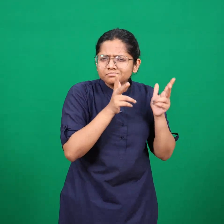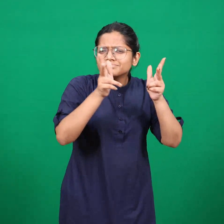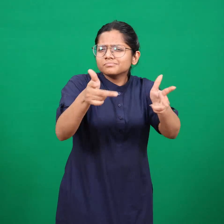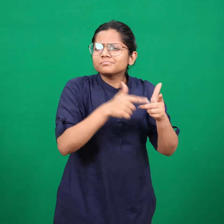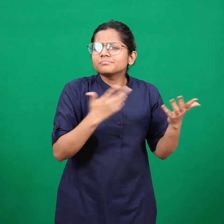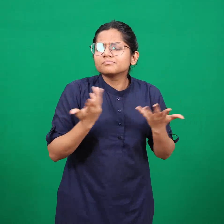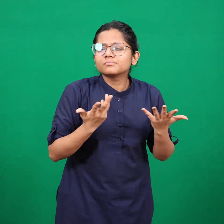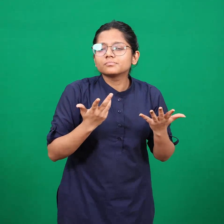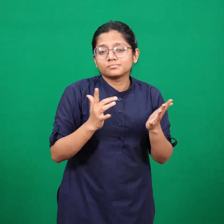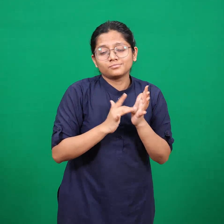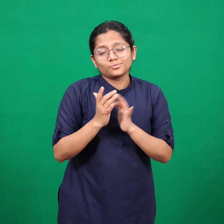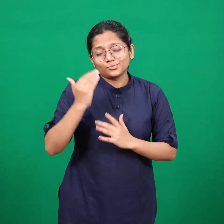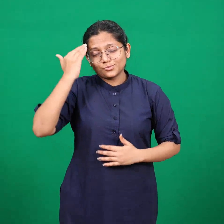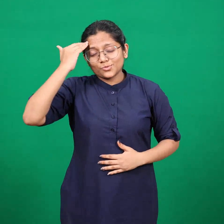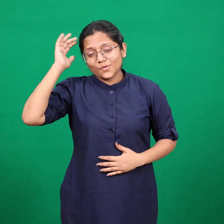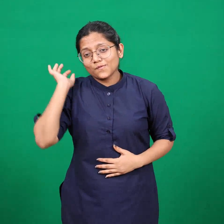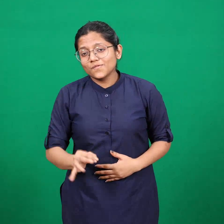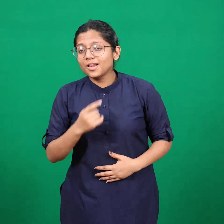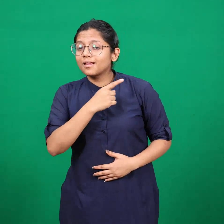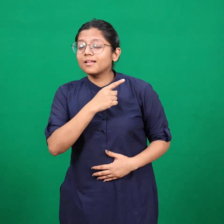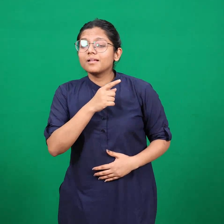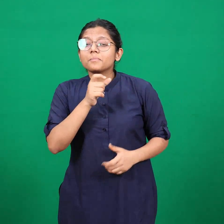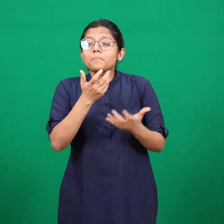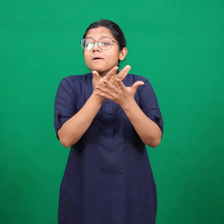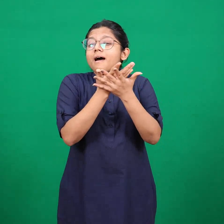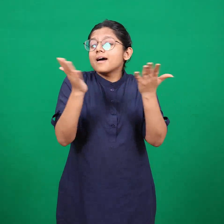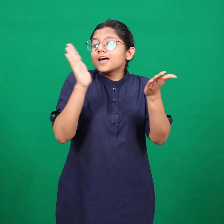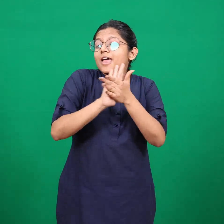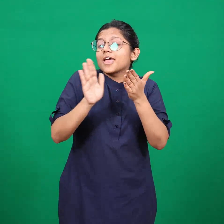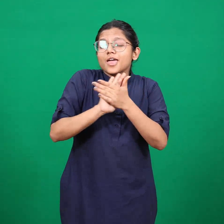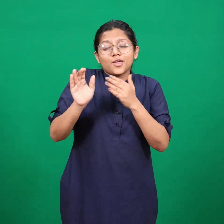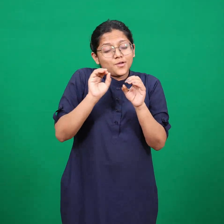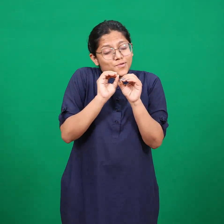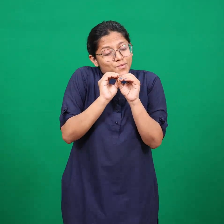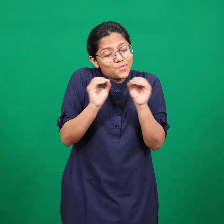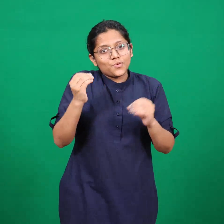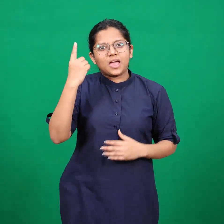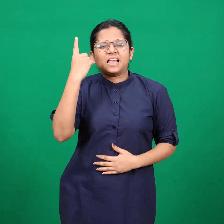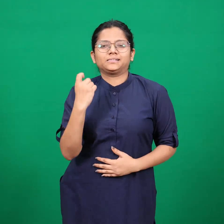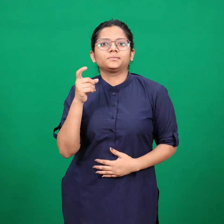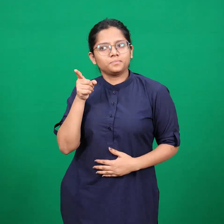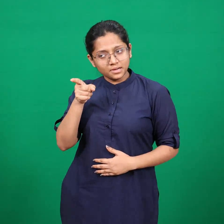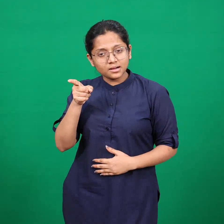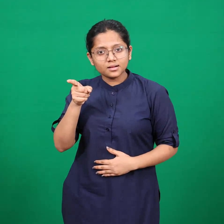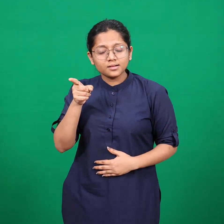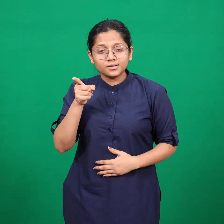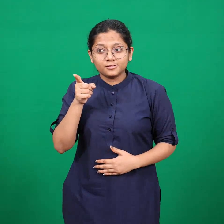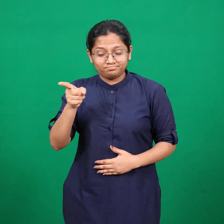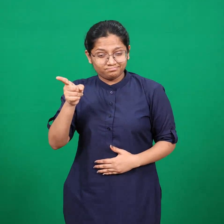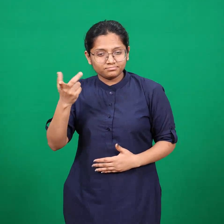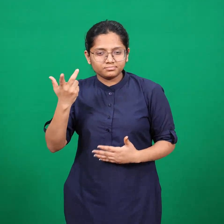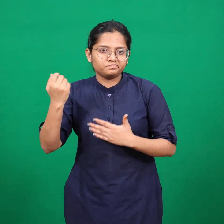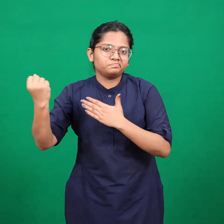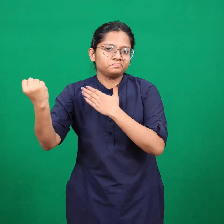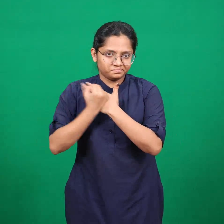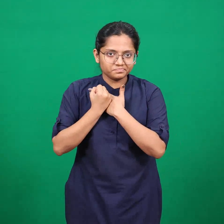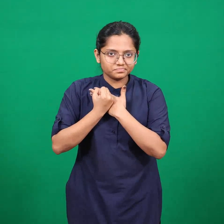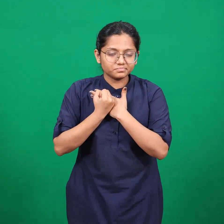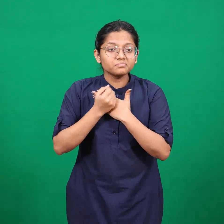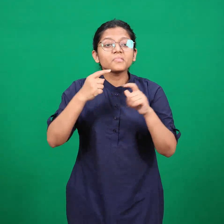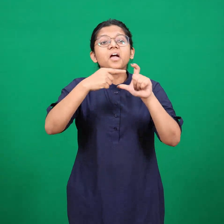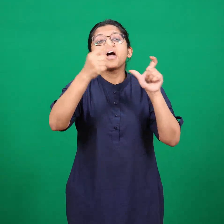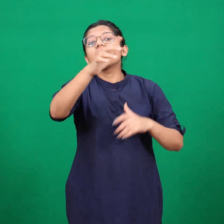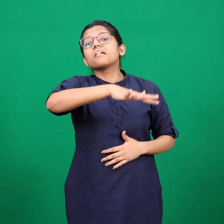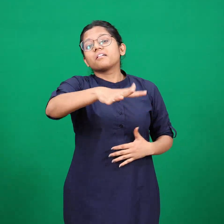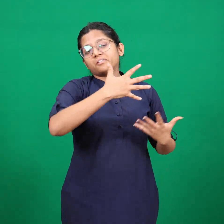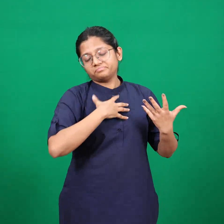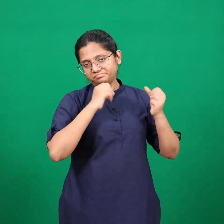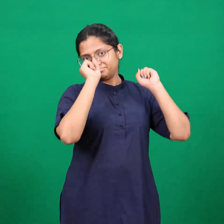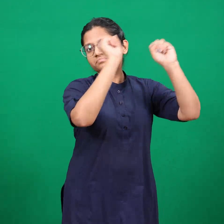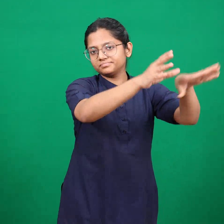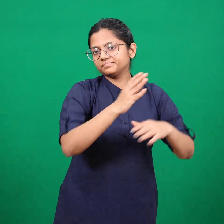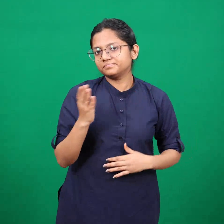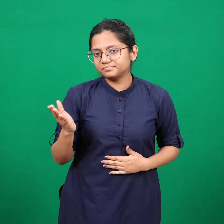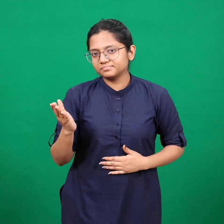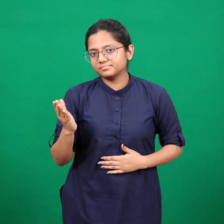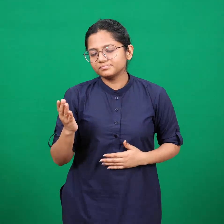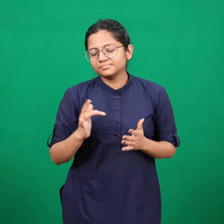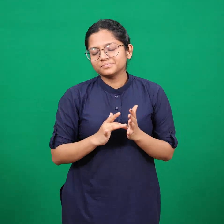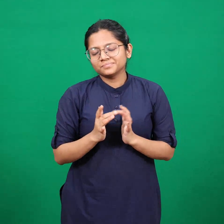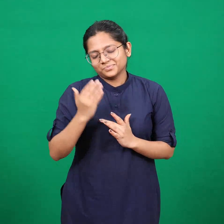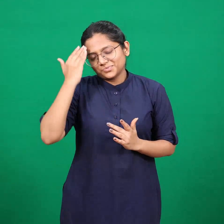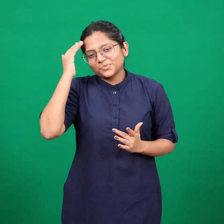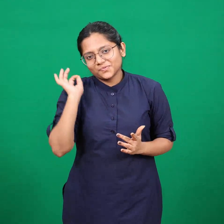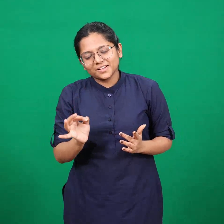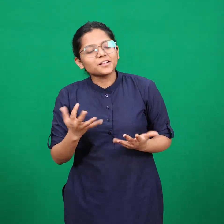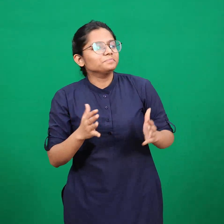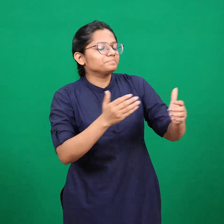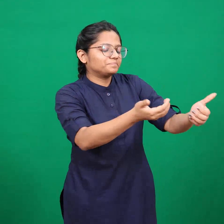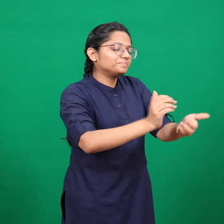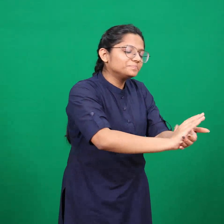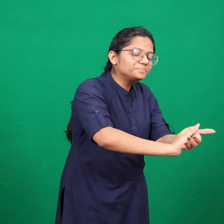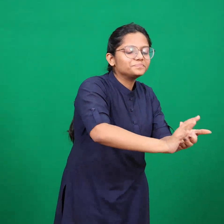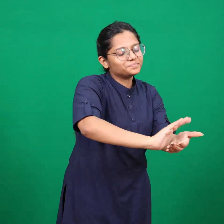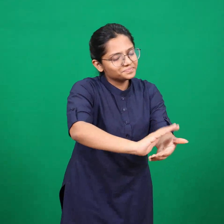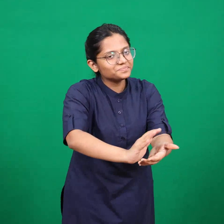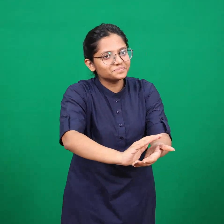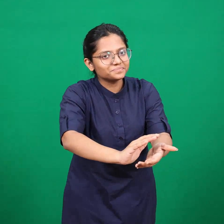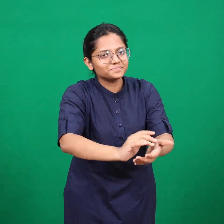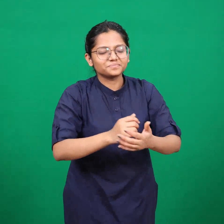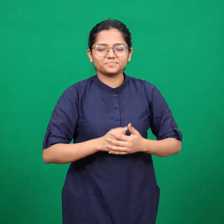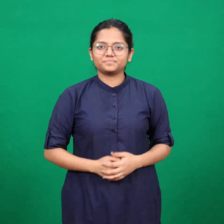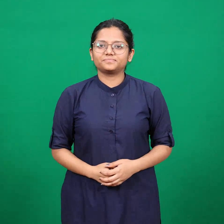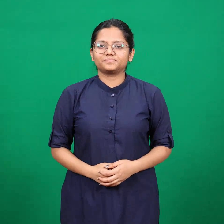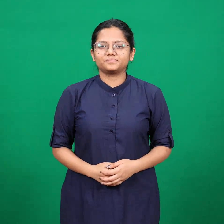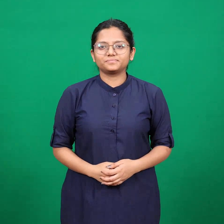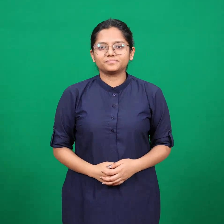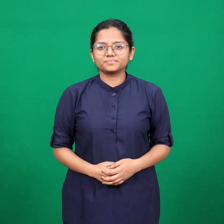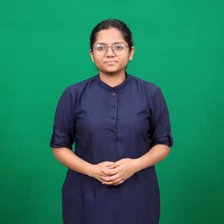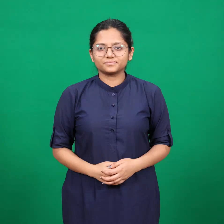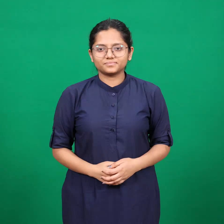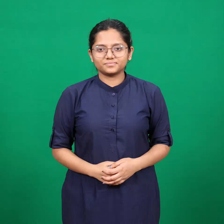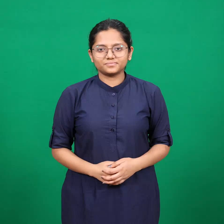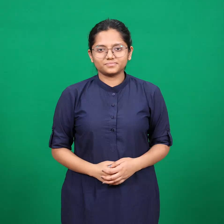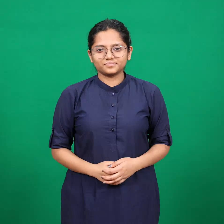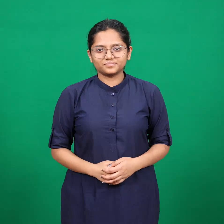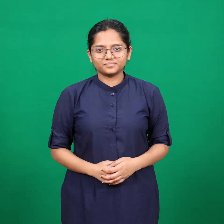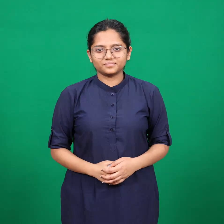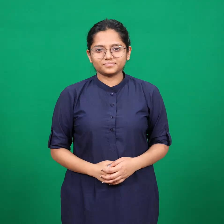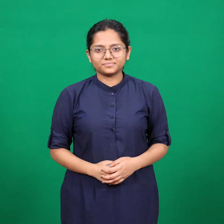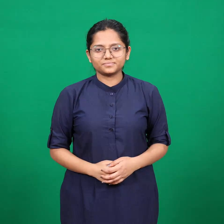And you are clean, though not all of you." For He knew who would betray Him. That is why He said, "Not all of you are clean."